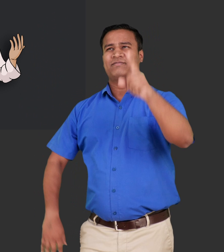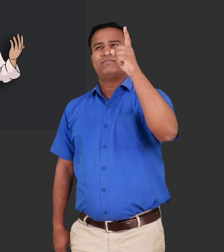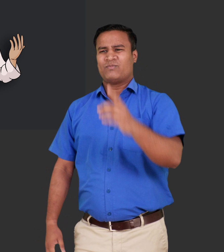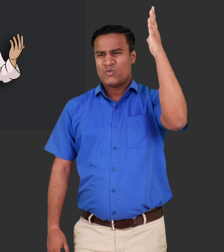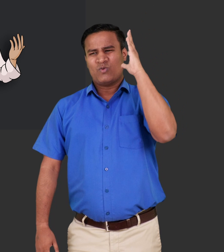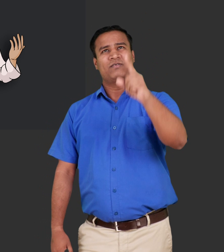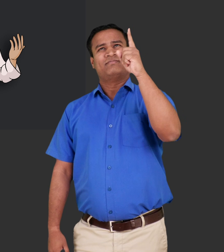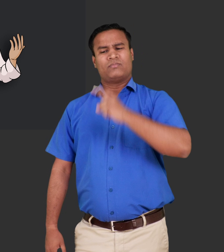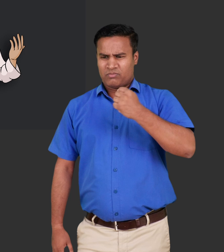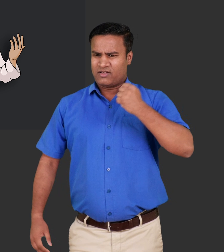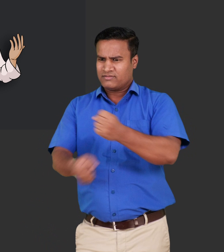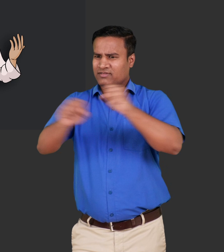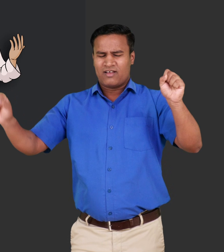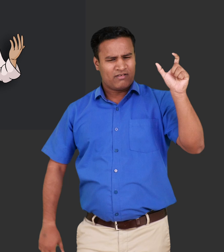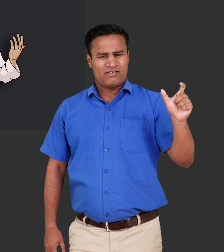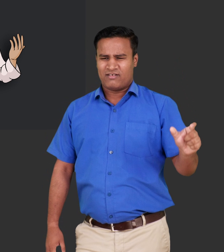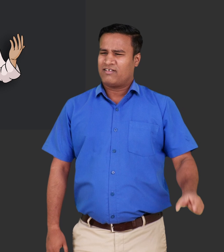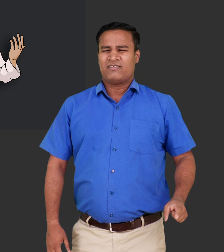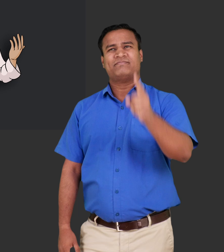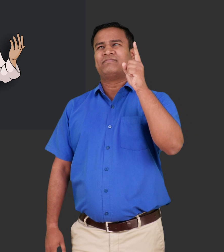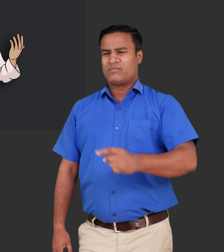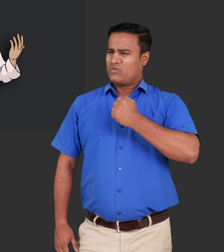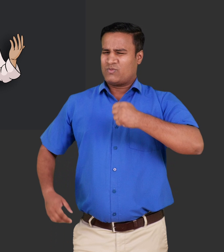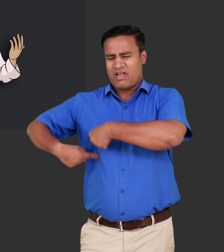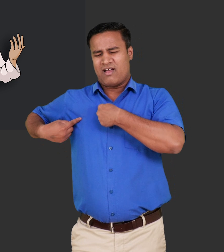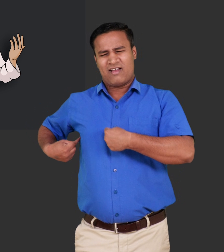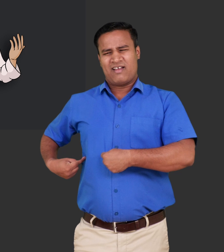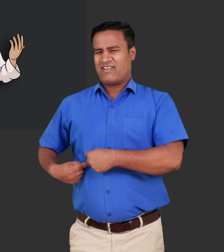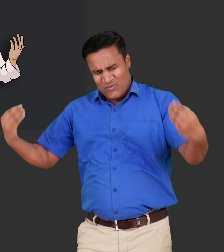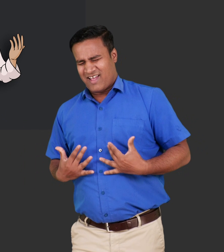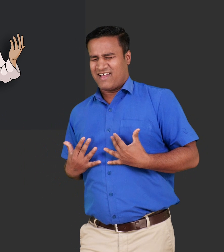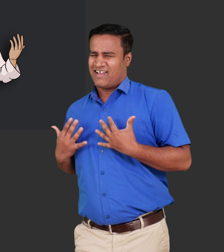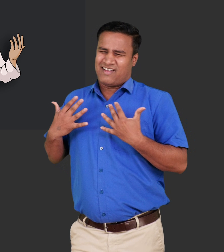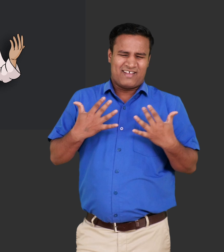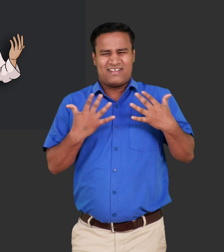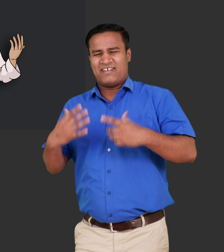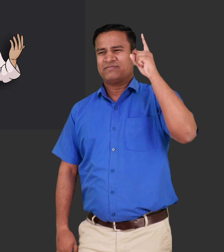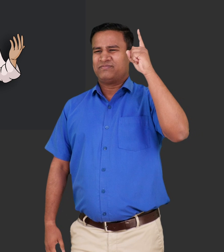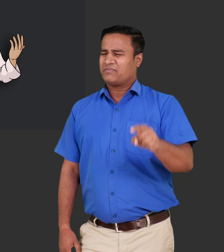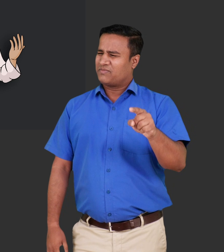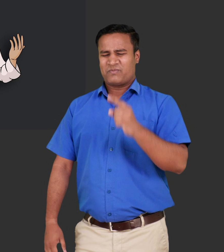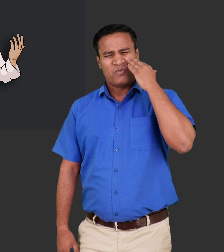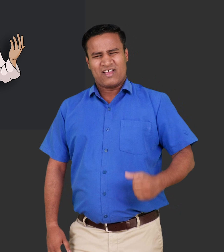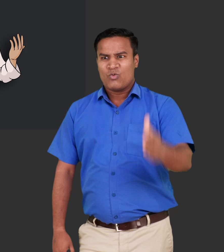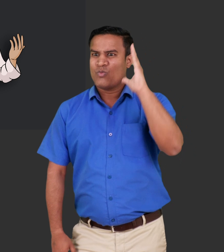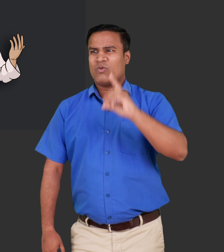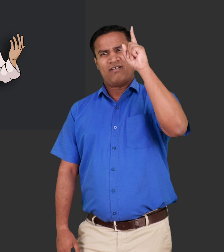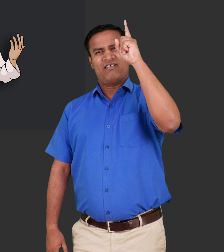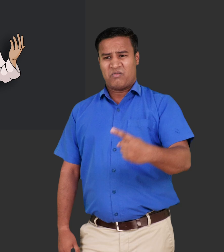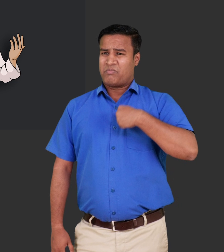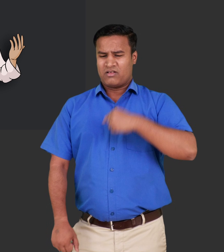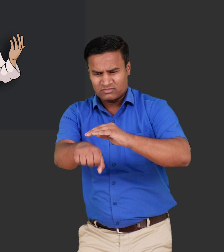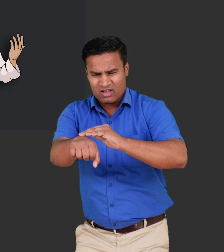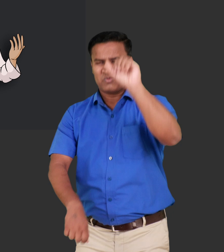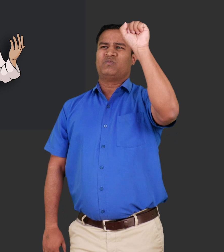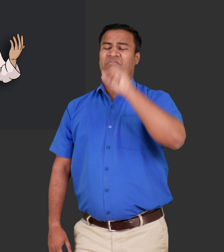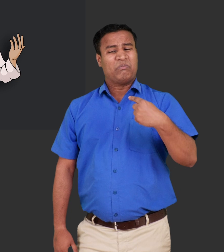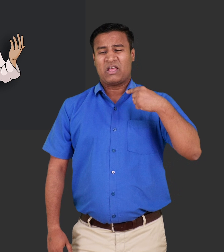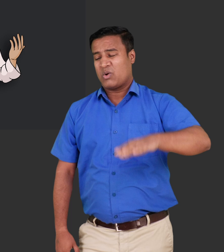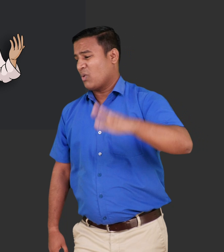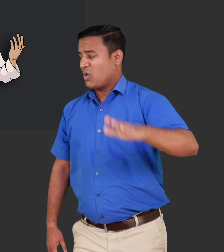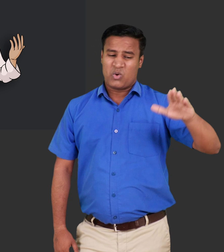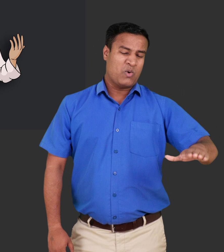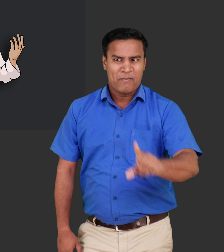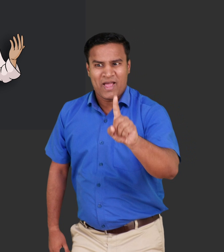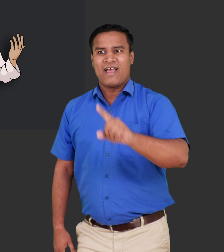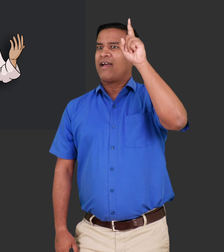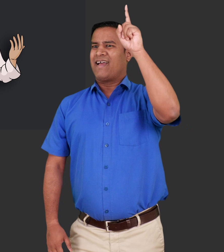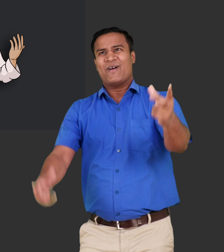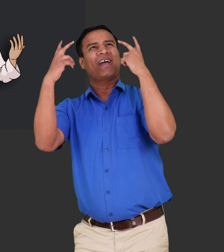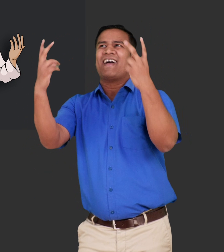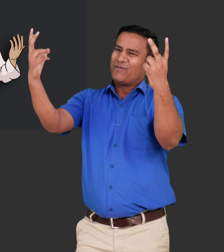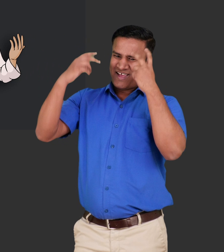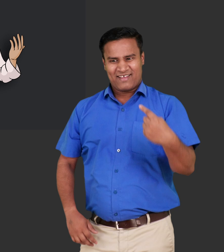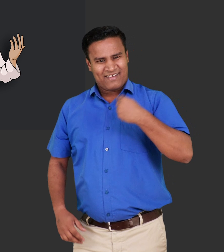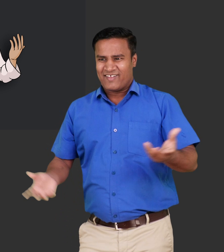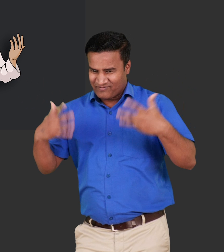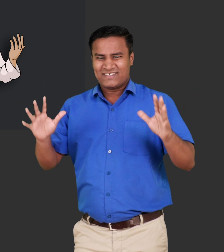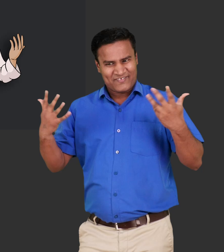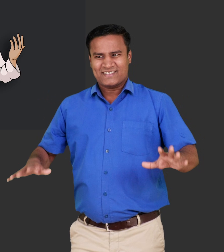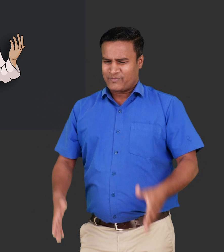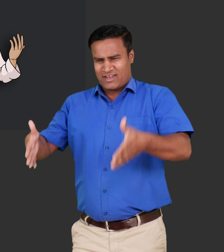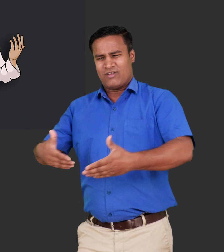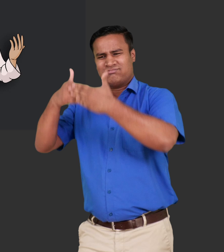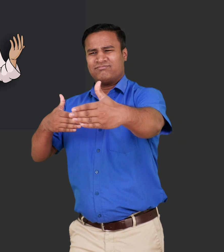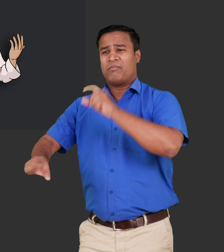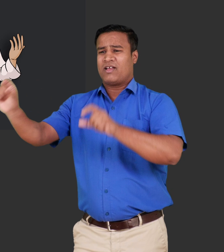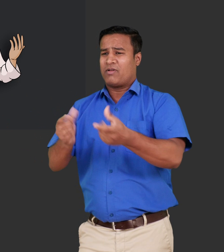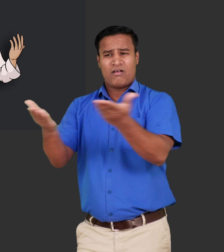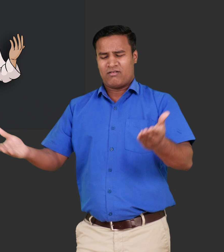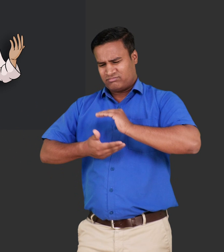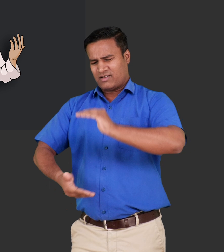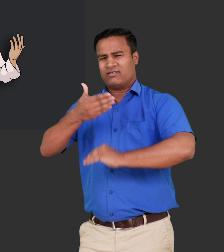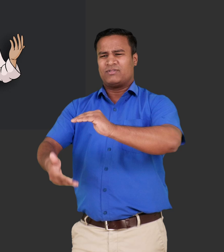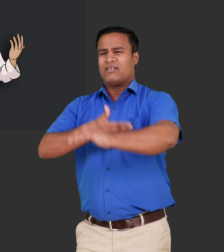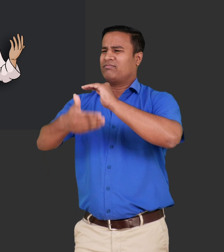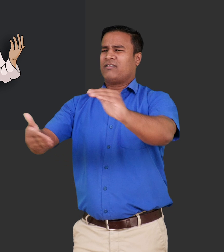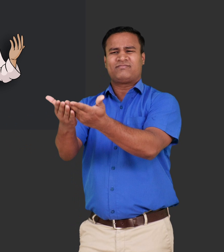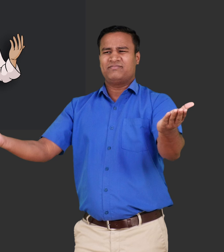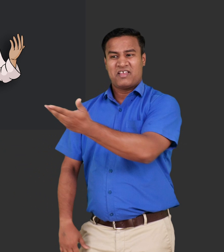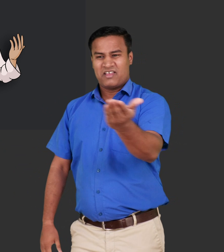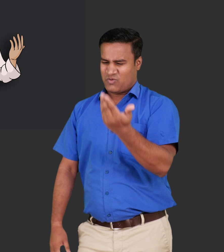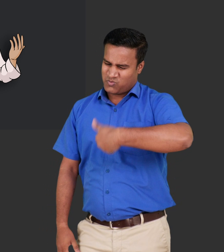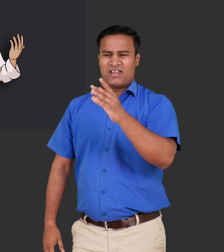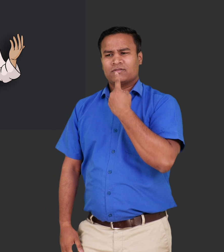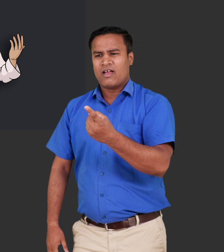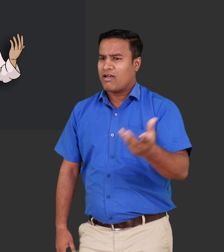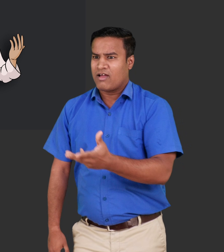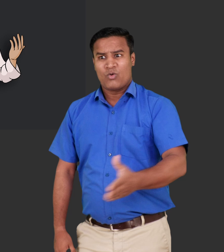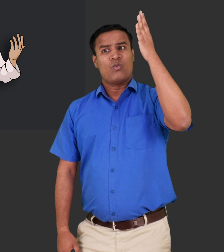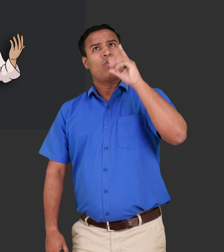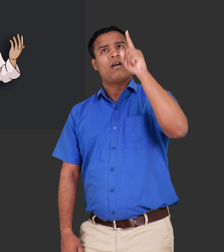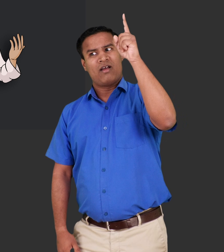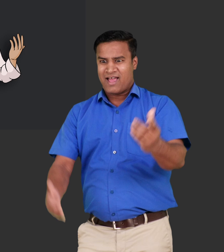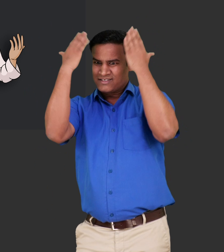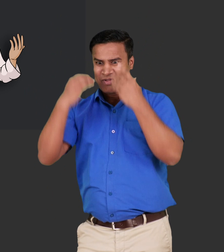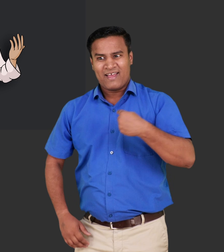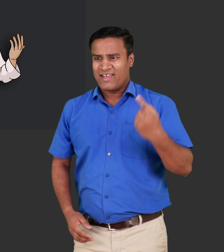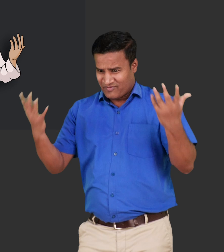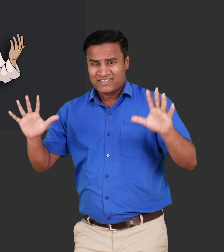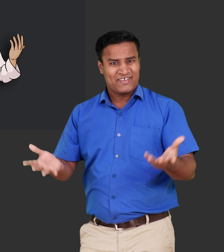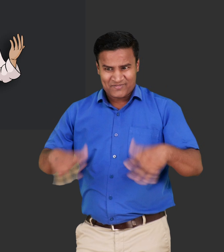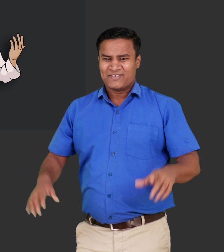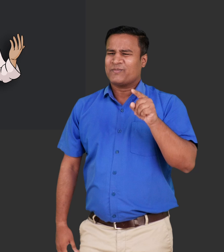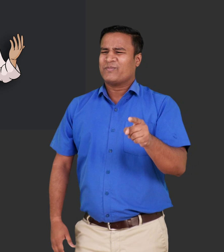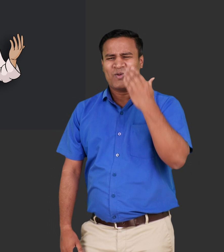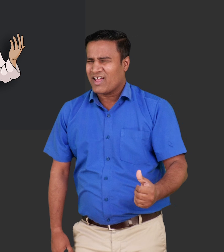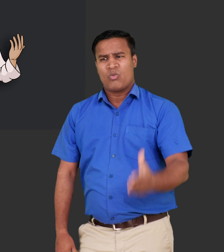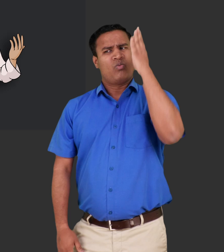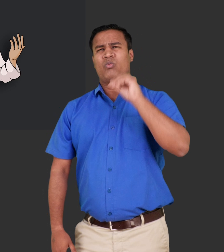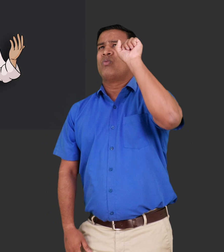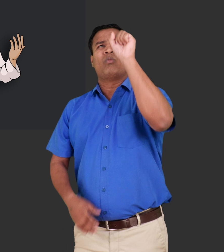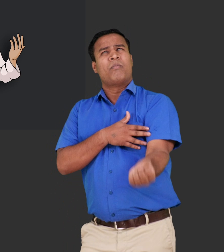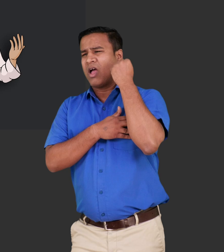For He has looked with favor on the humble state of His servant. From now on all generations will call me blessed.